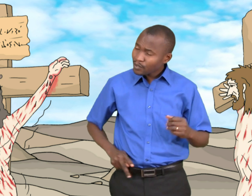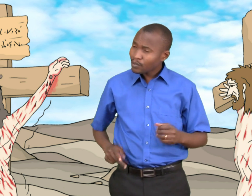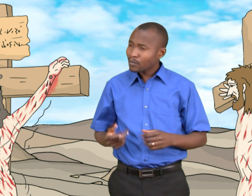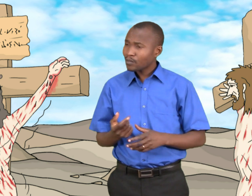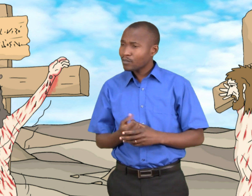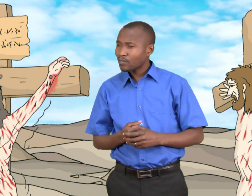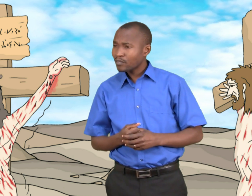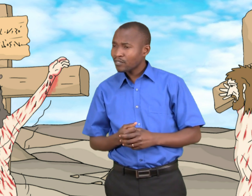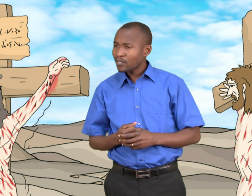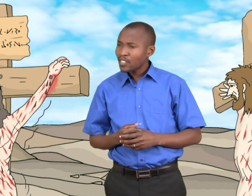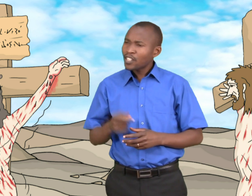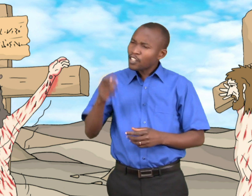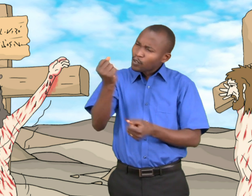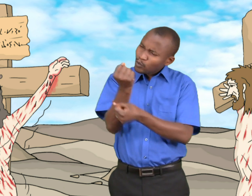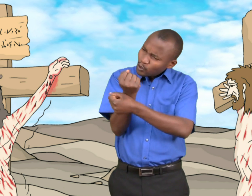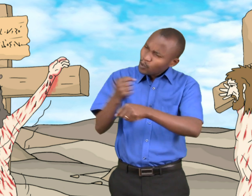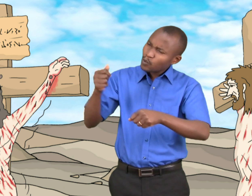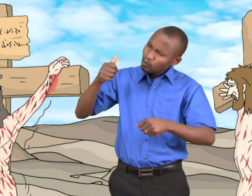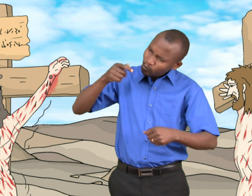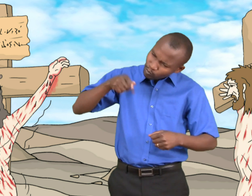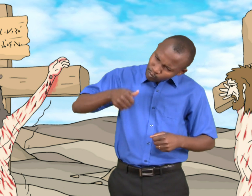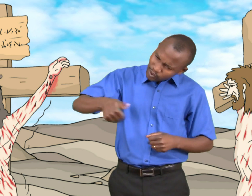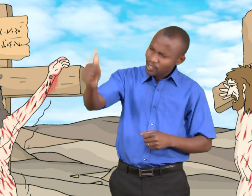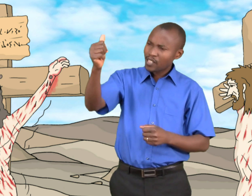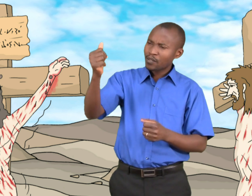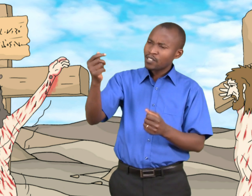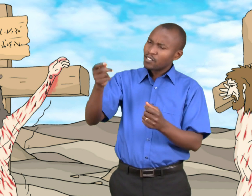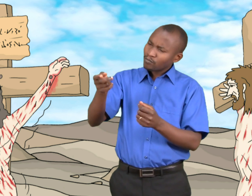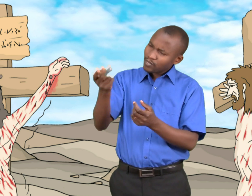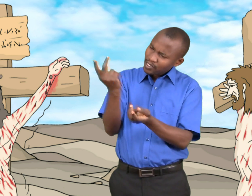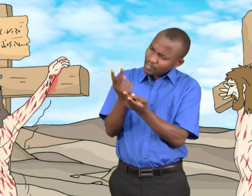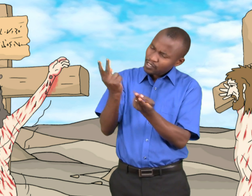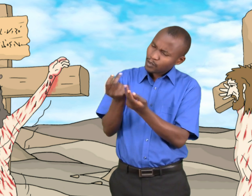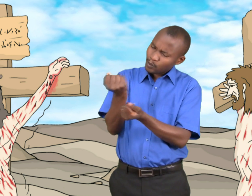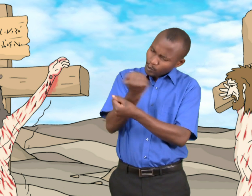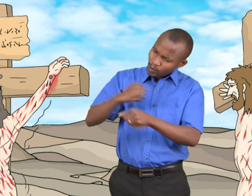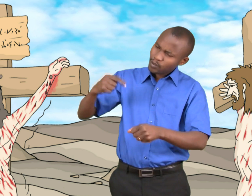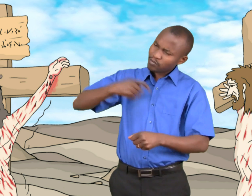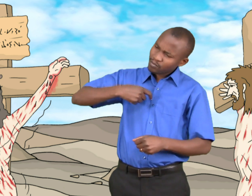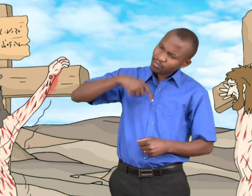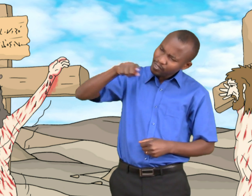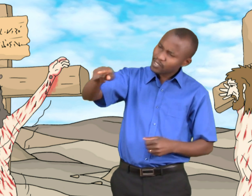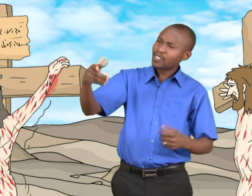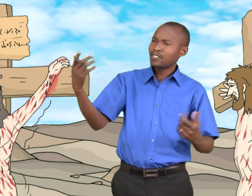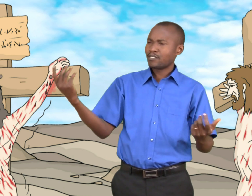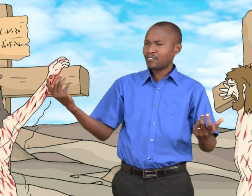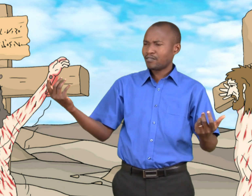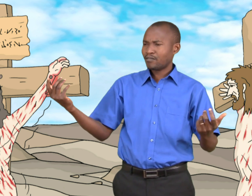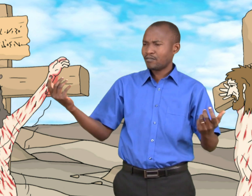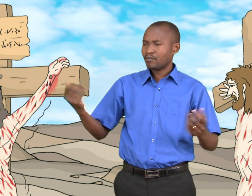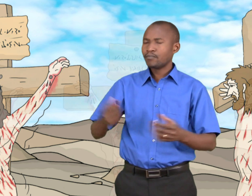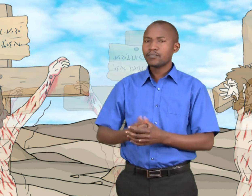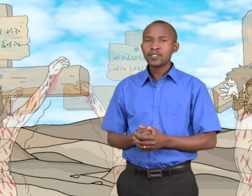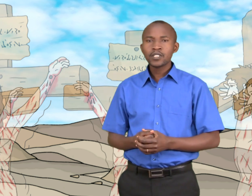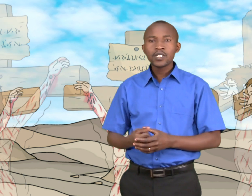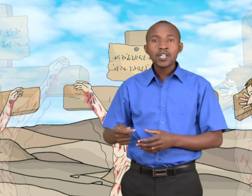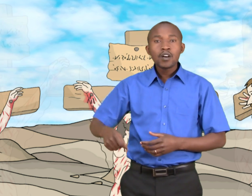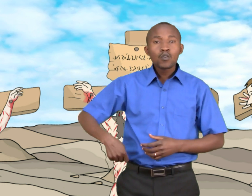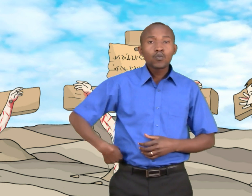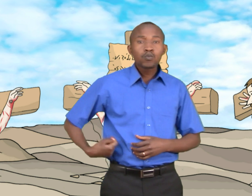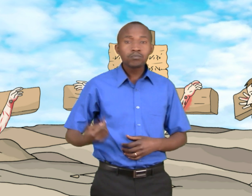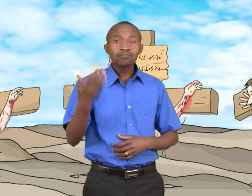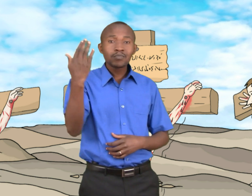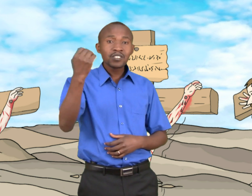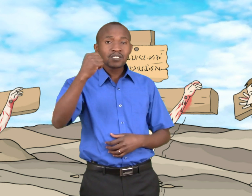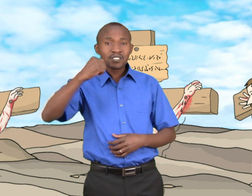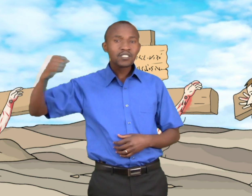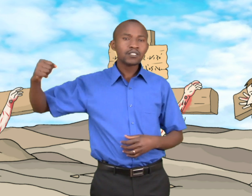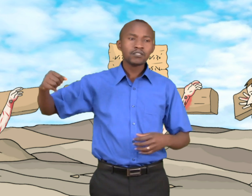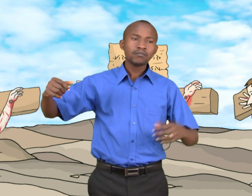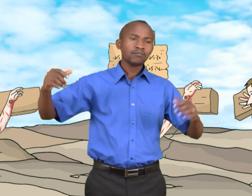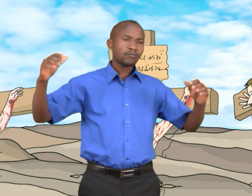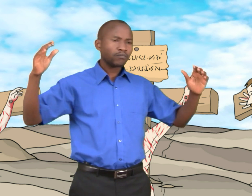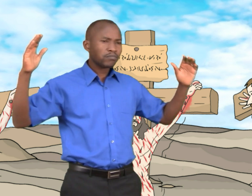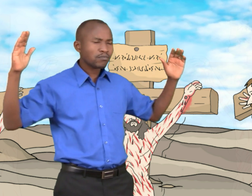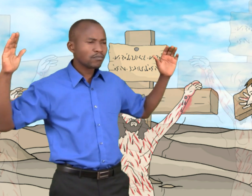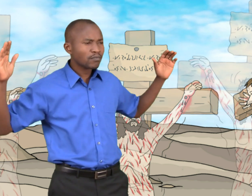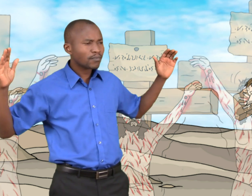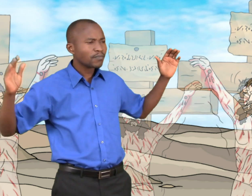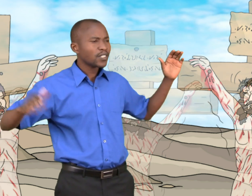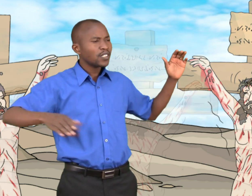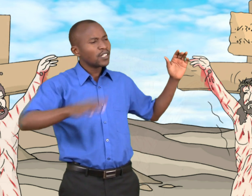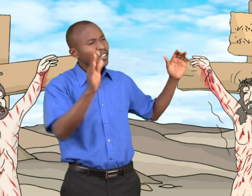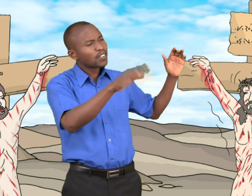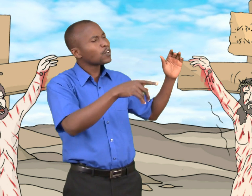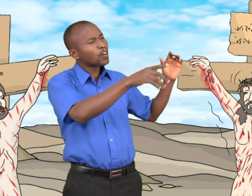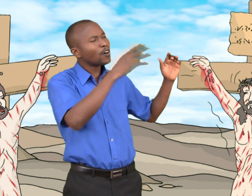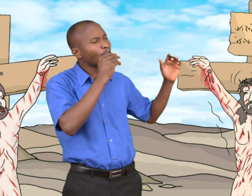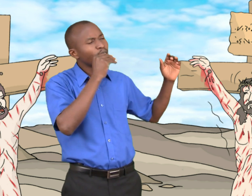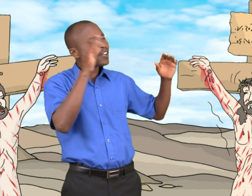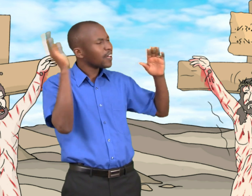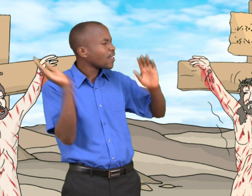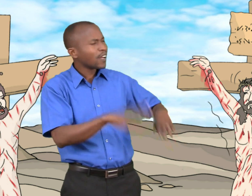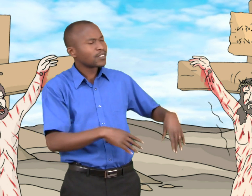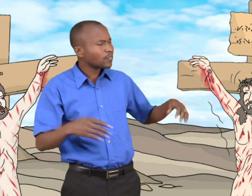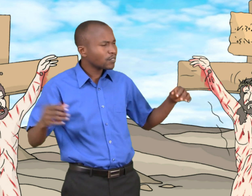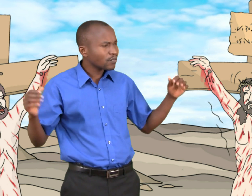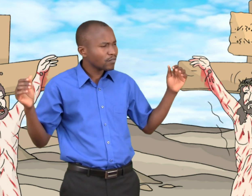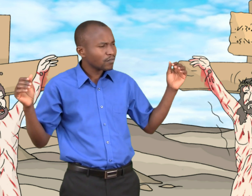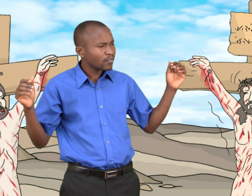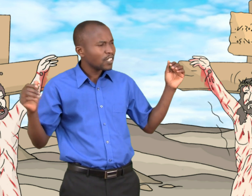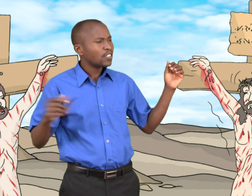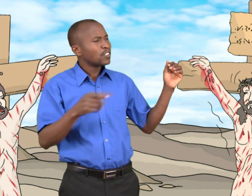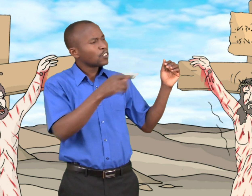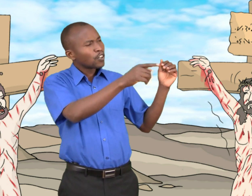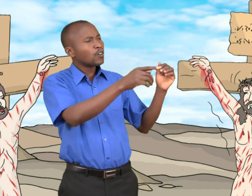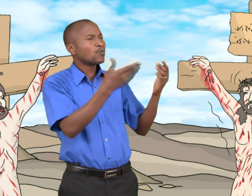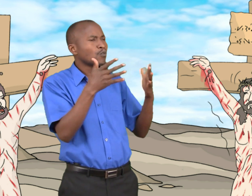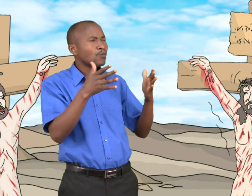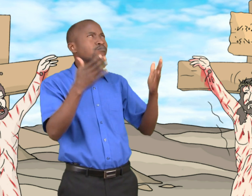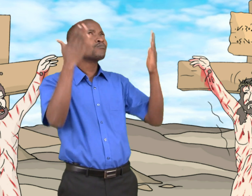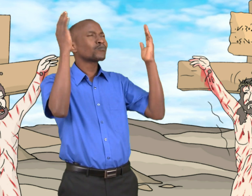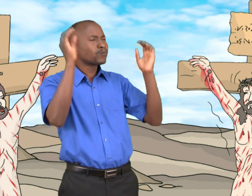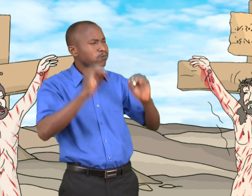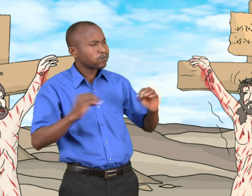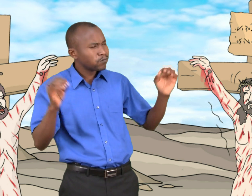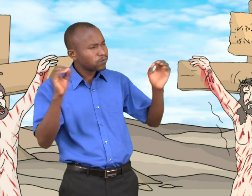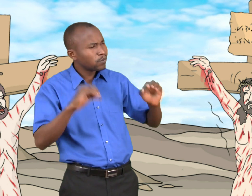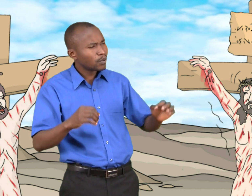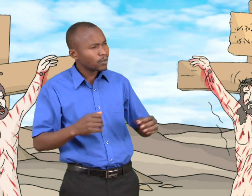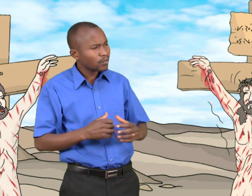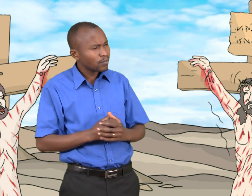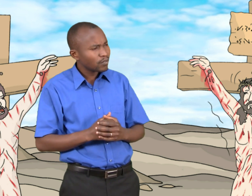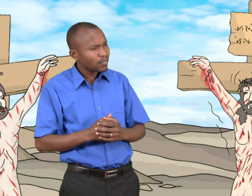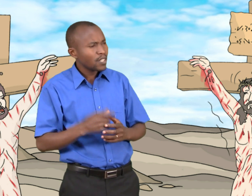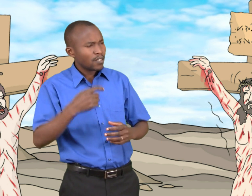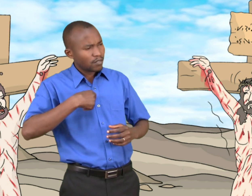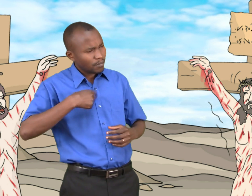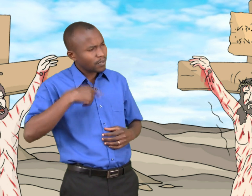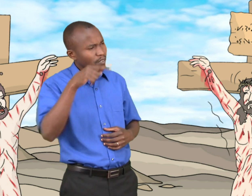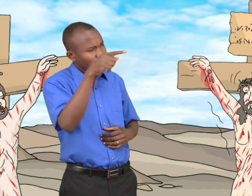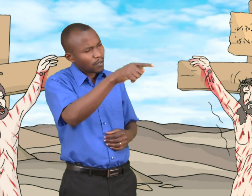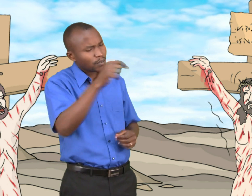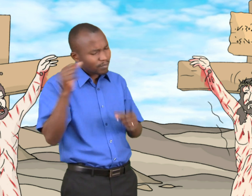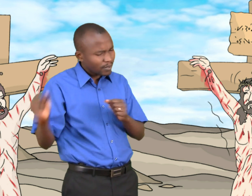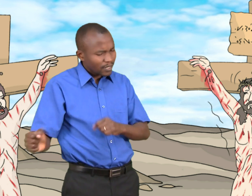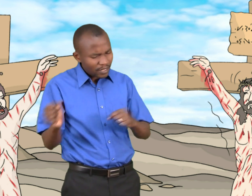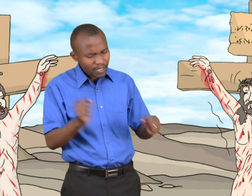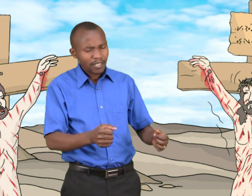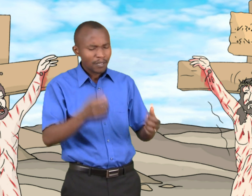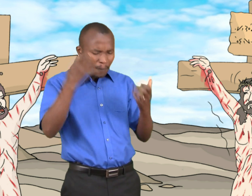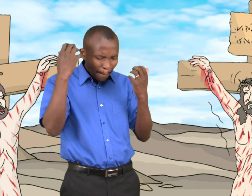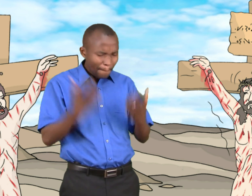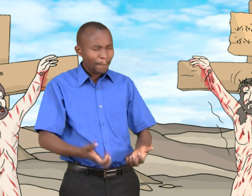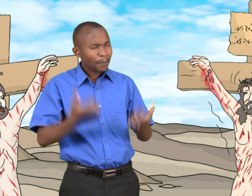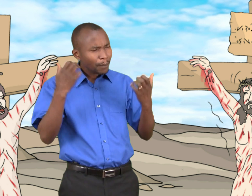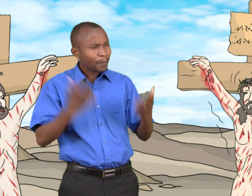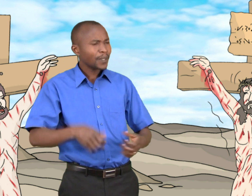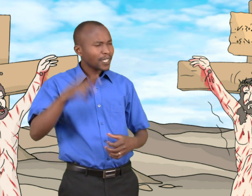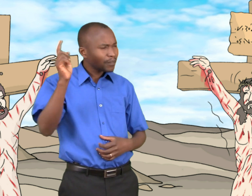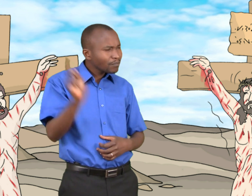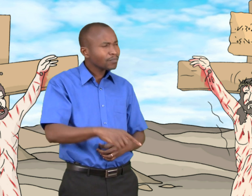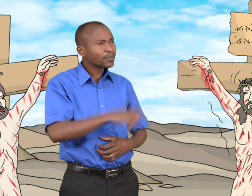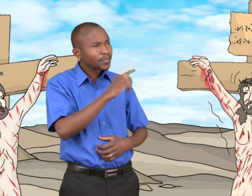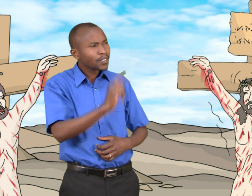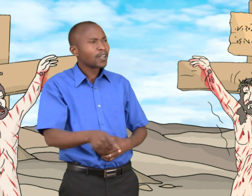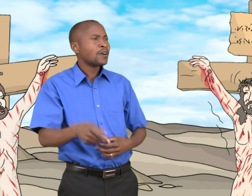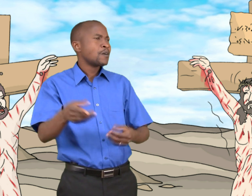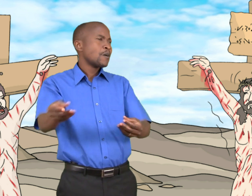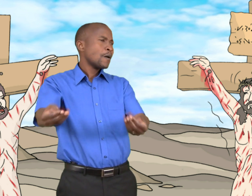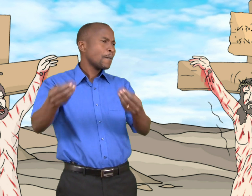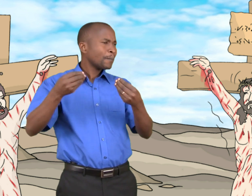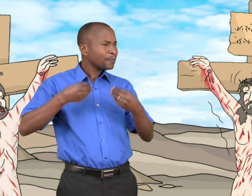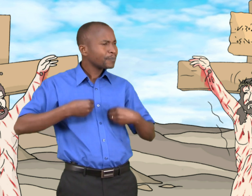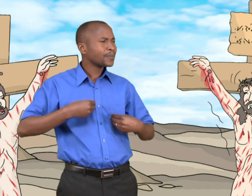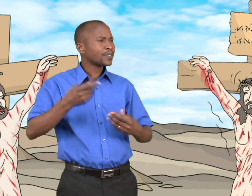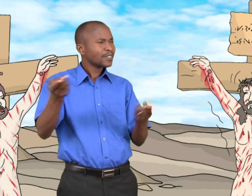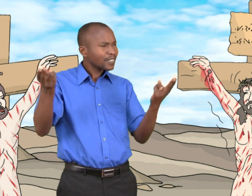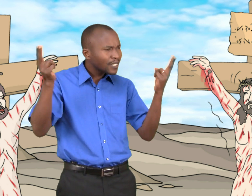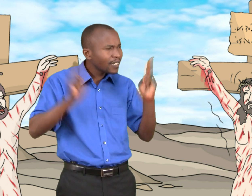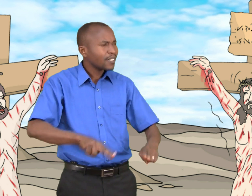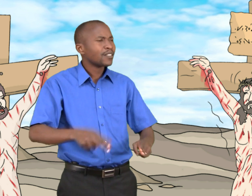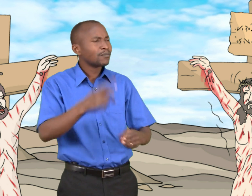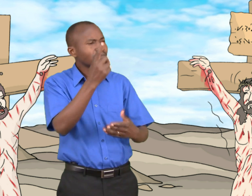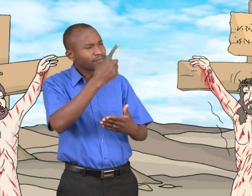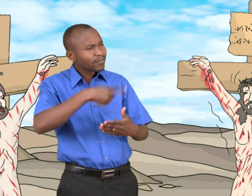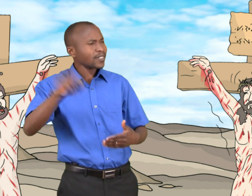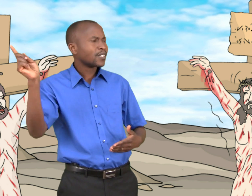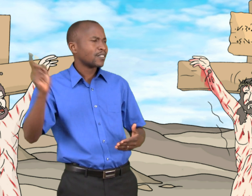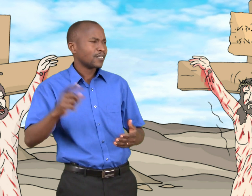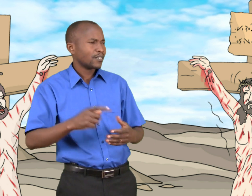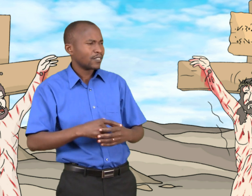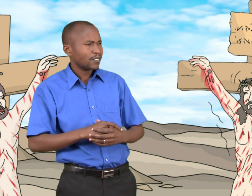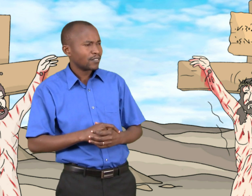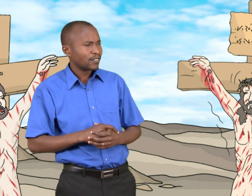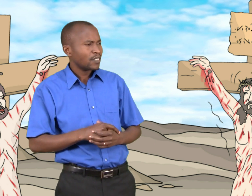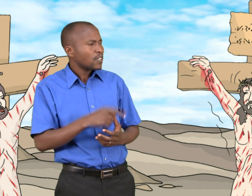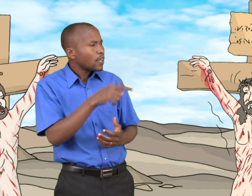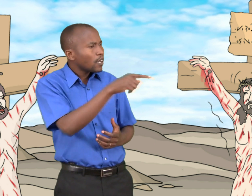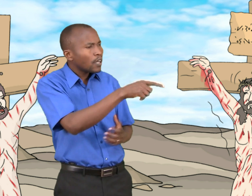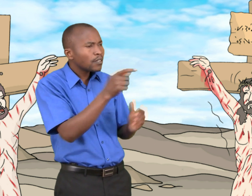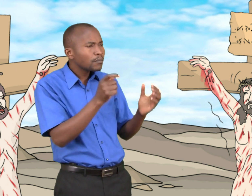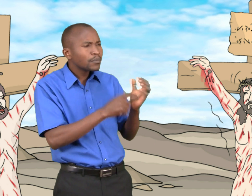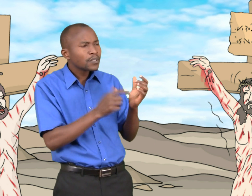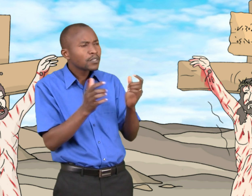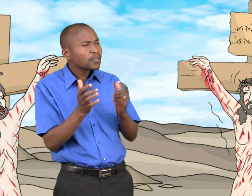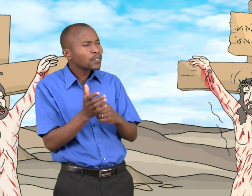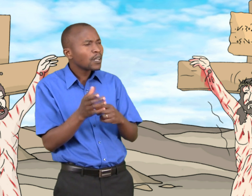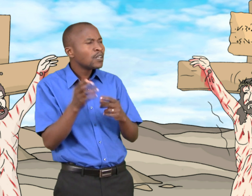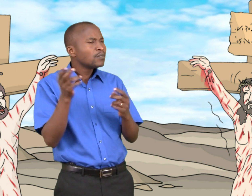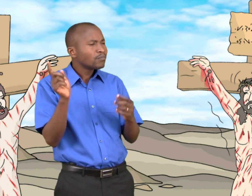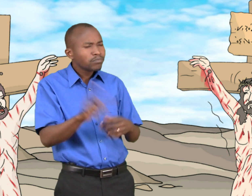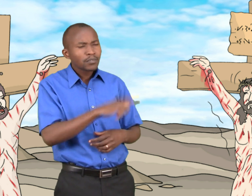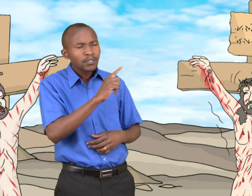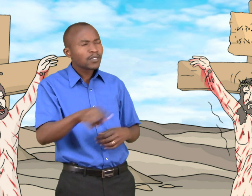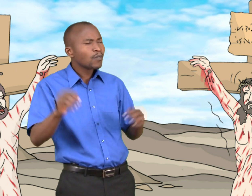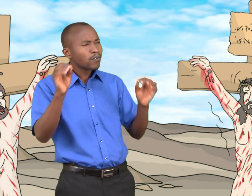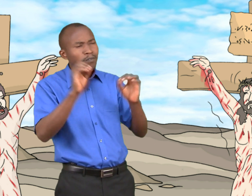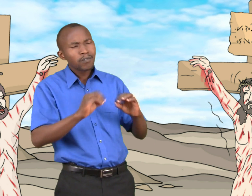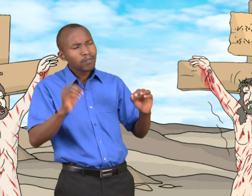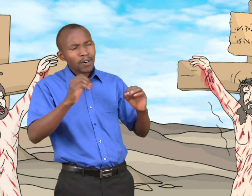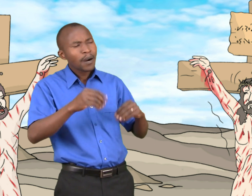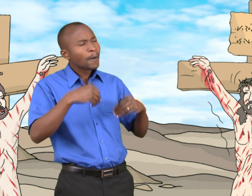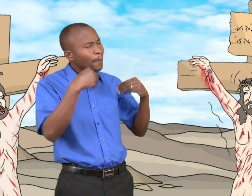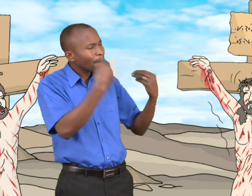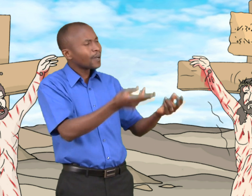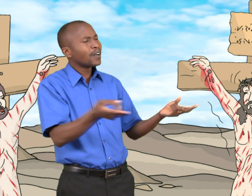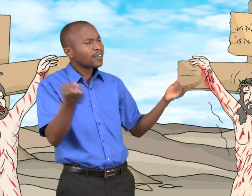He trusts in God.